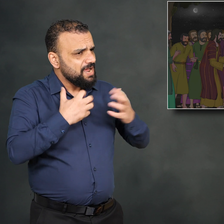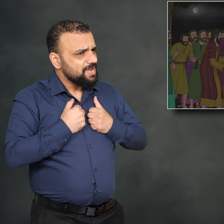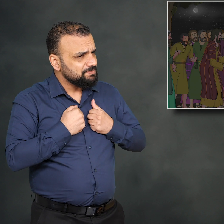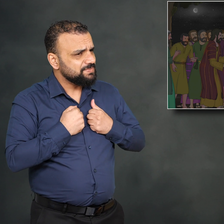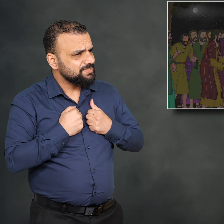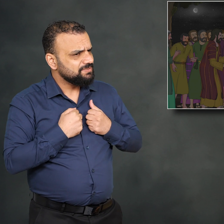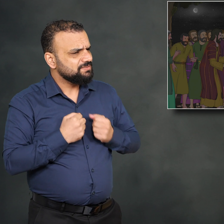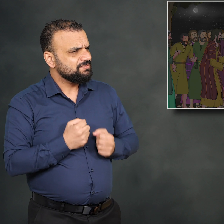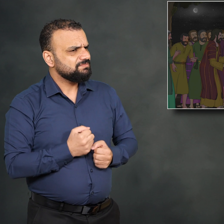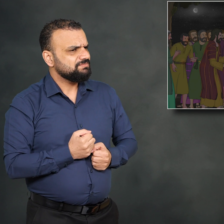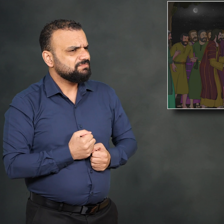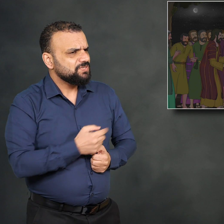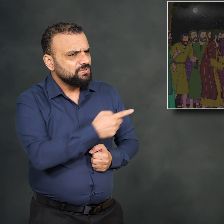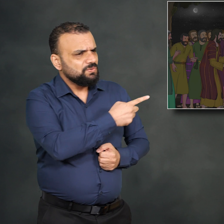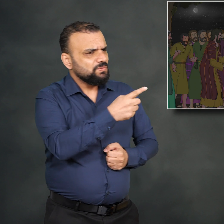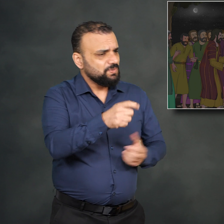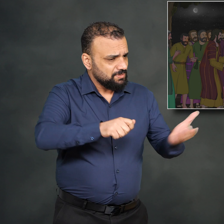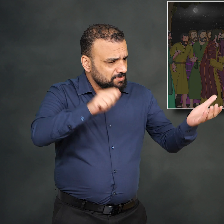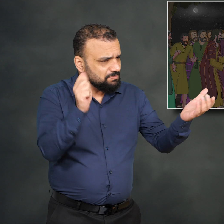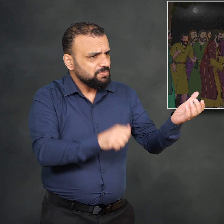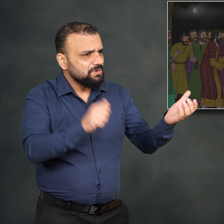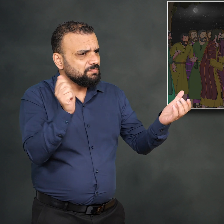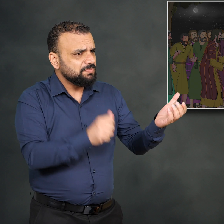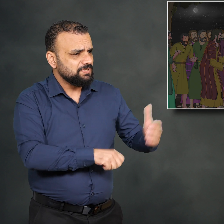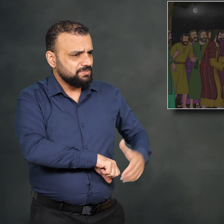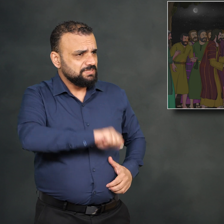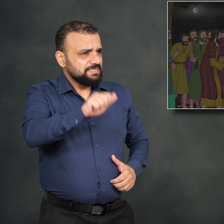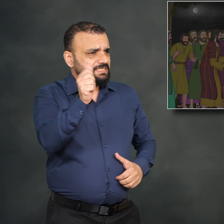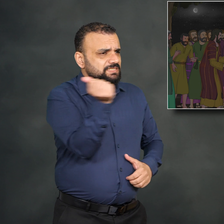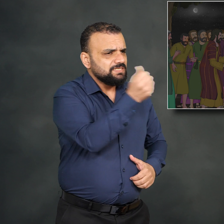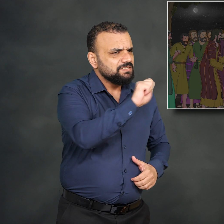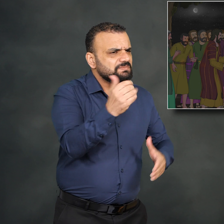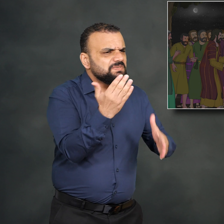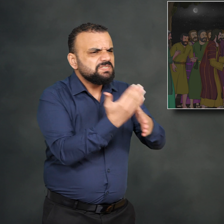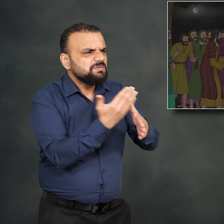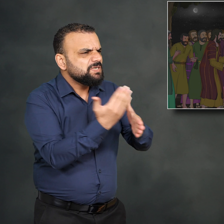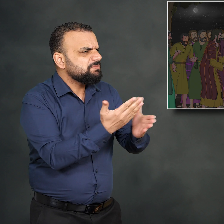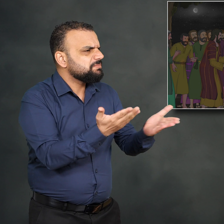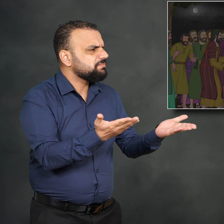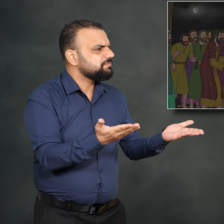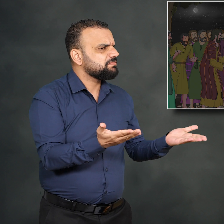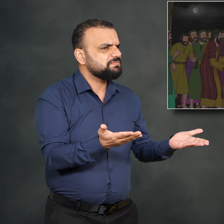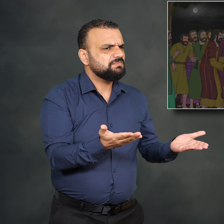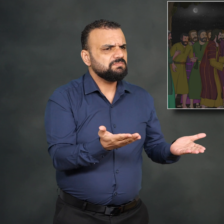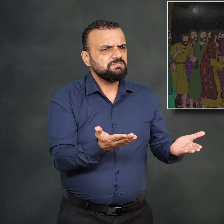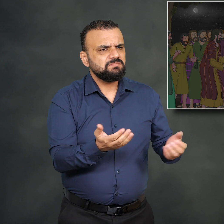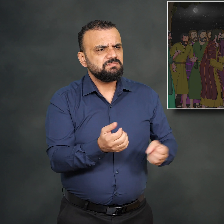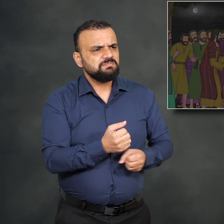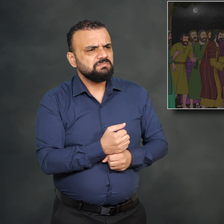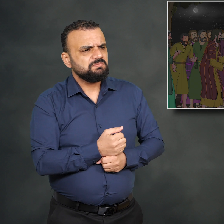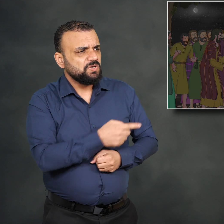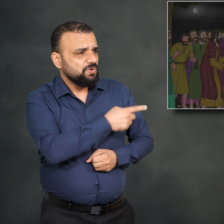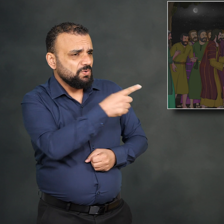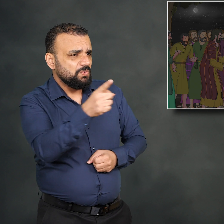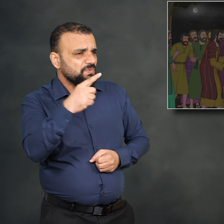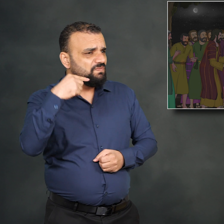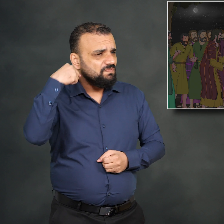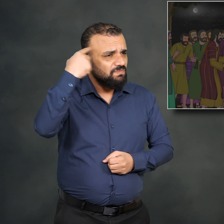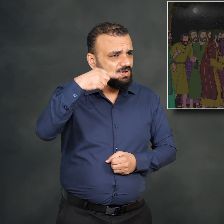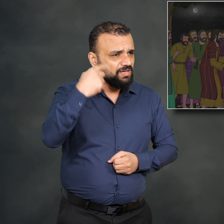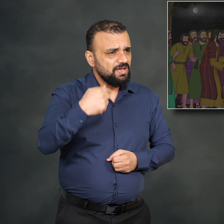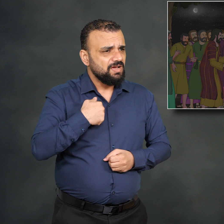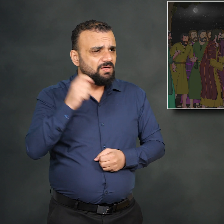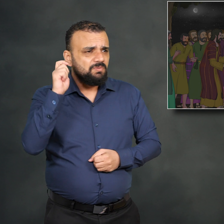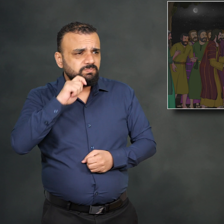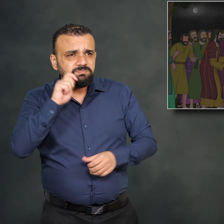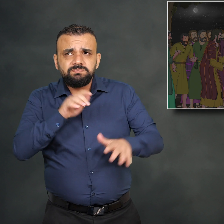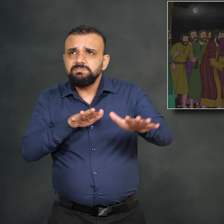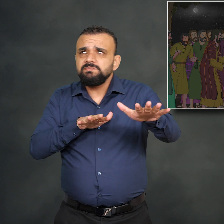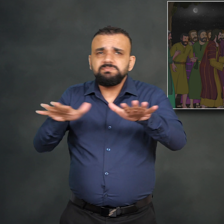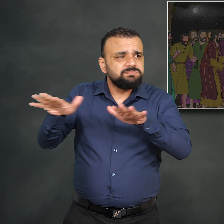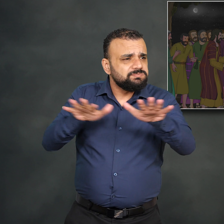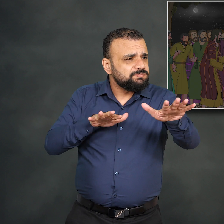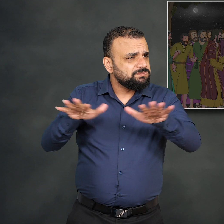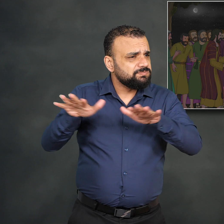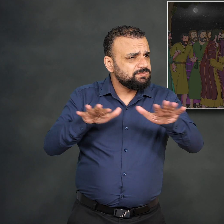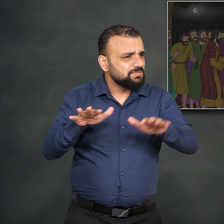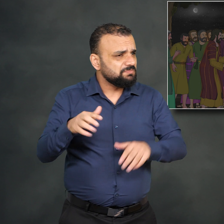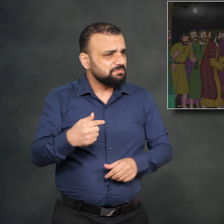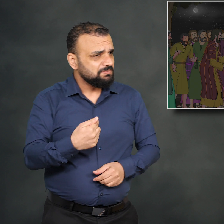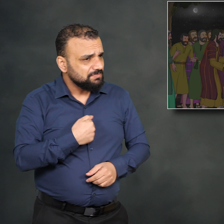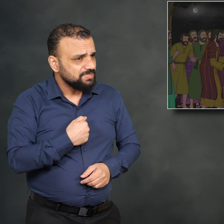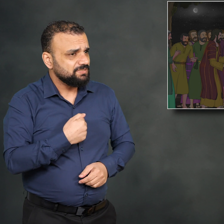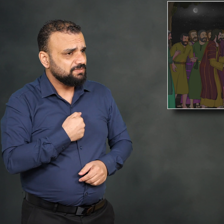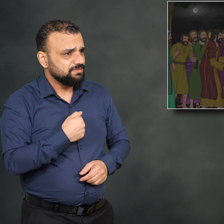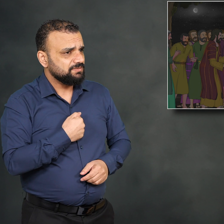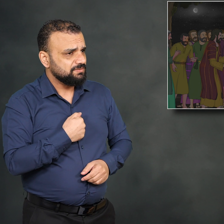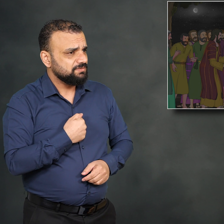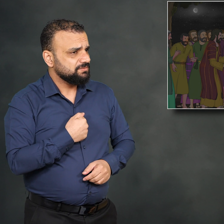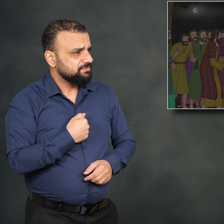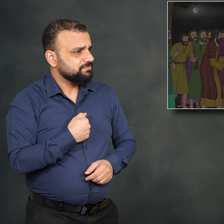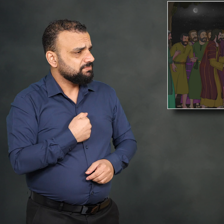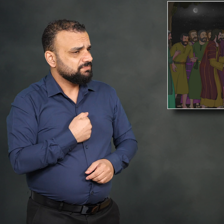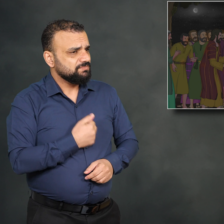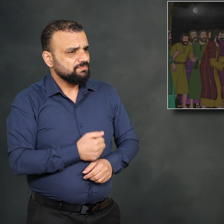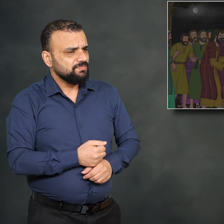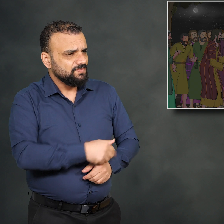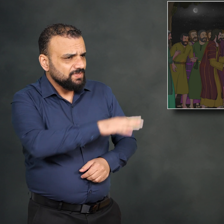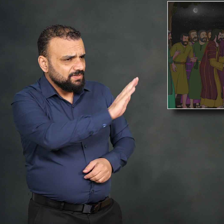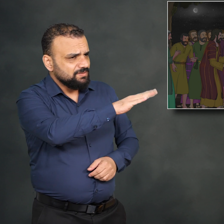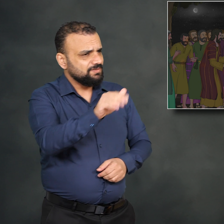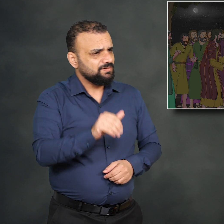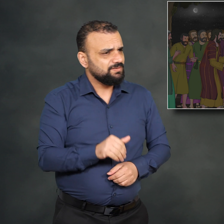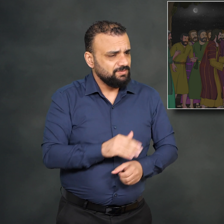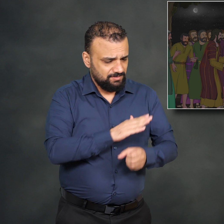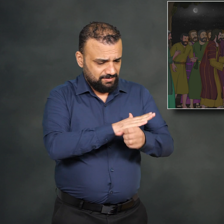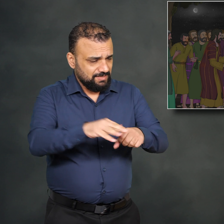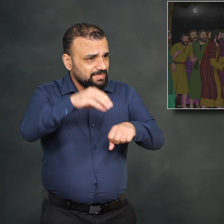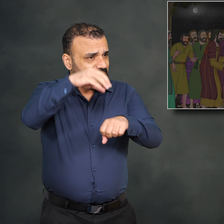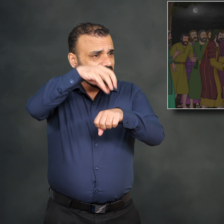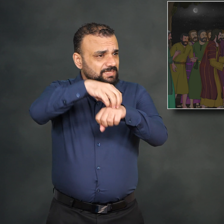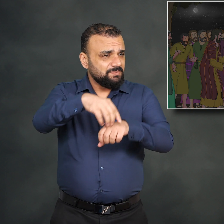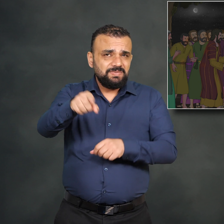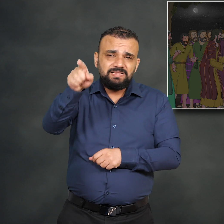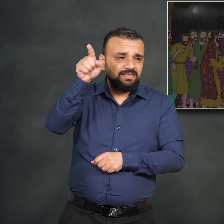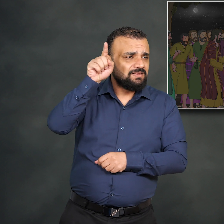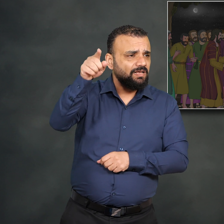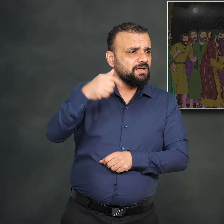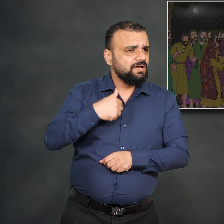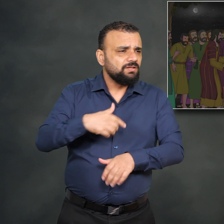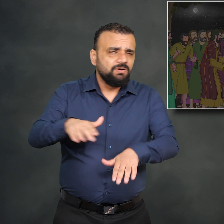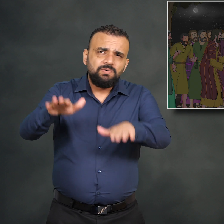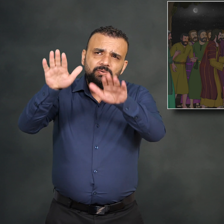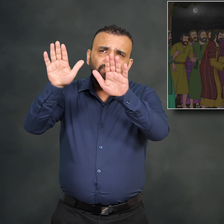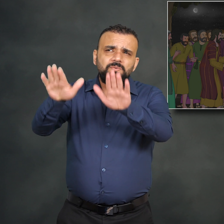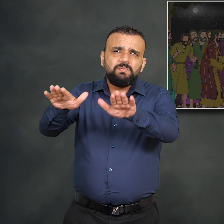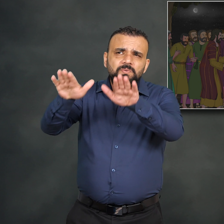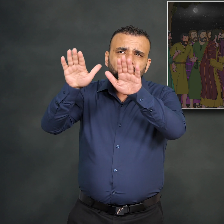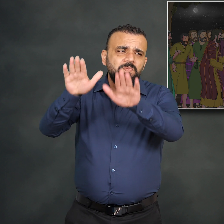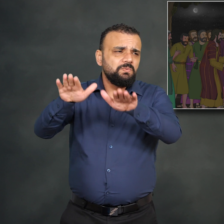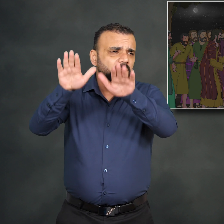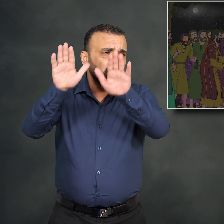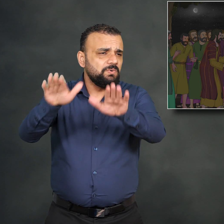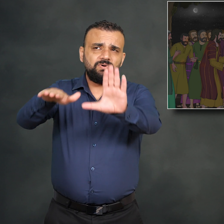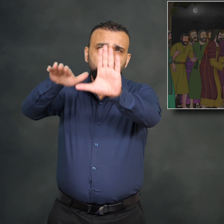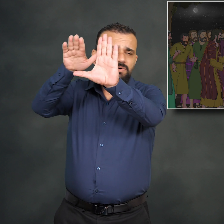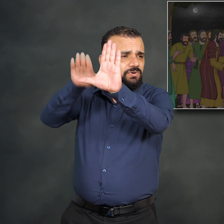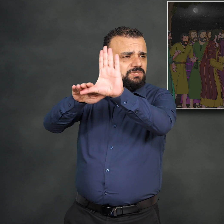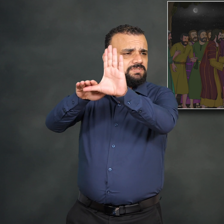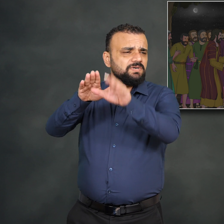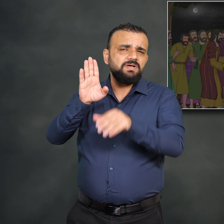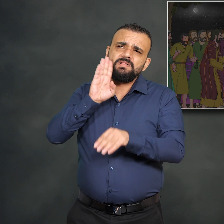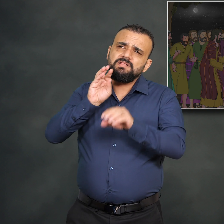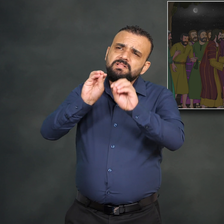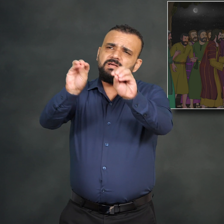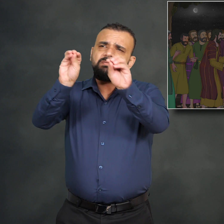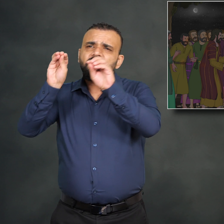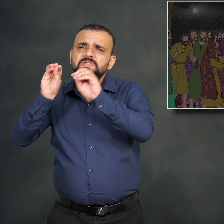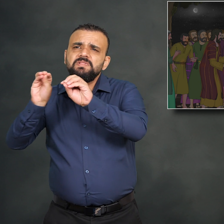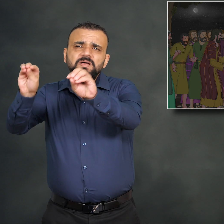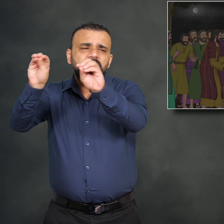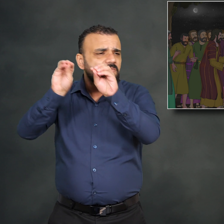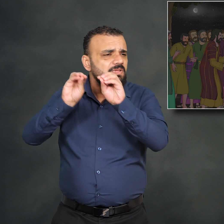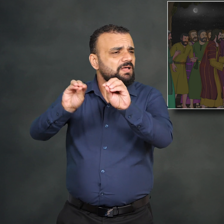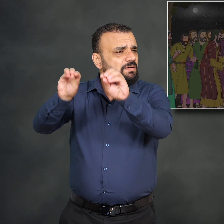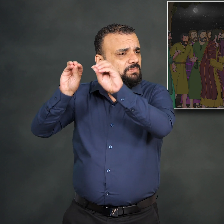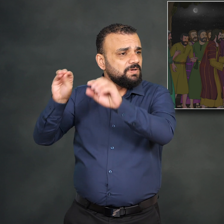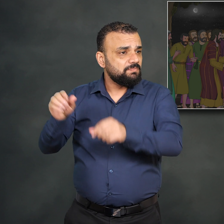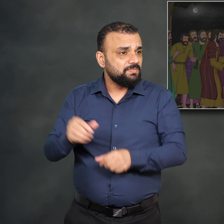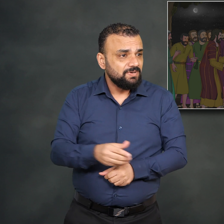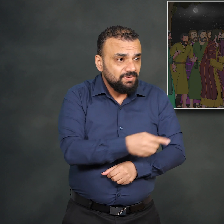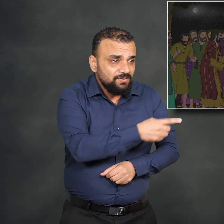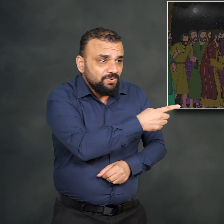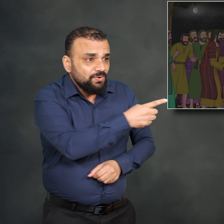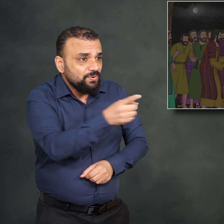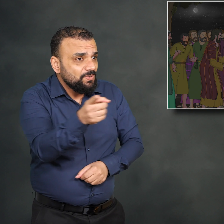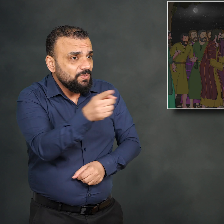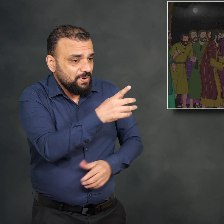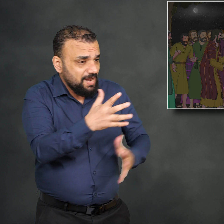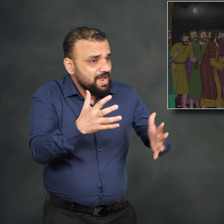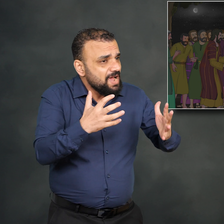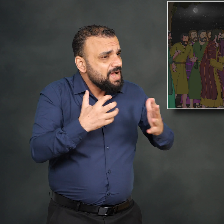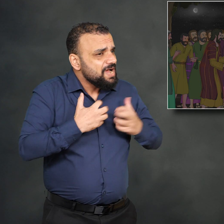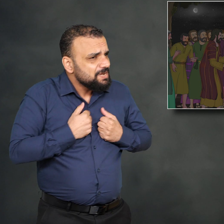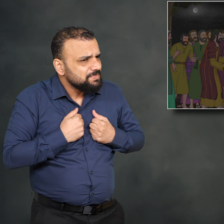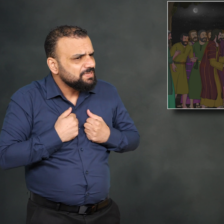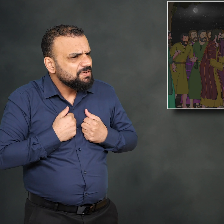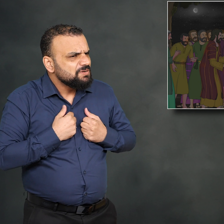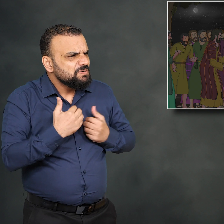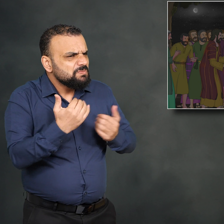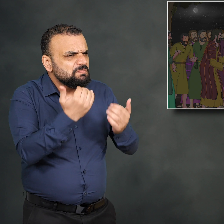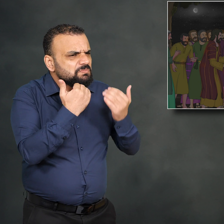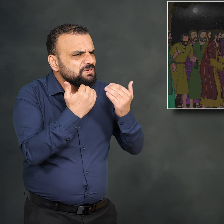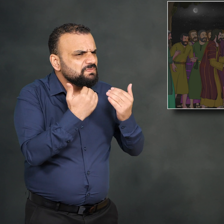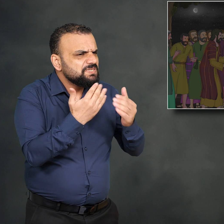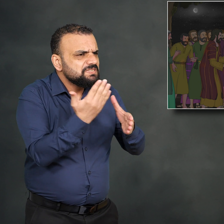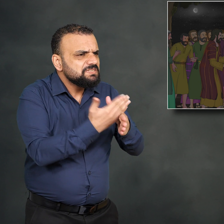At that time Jesus said to the crowd, “Have you come out with swords and clubs to arrest Me as you would an outlaw?